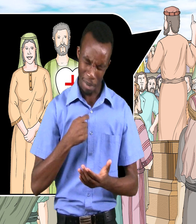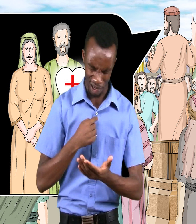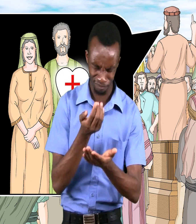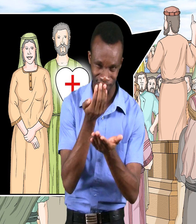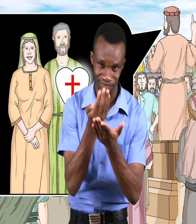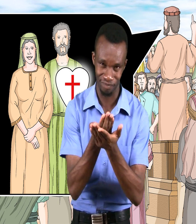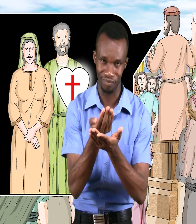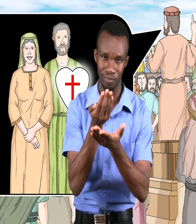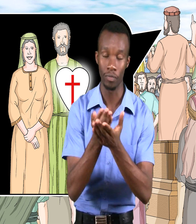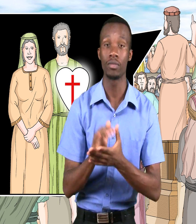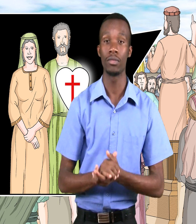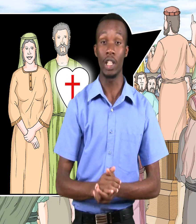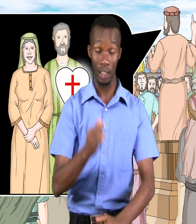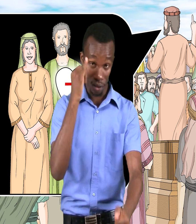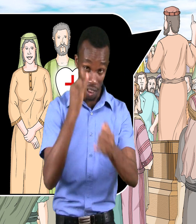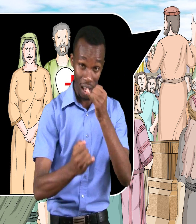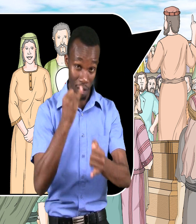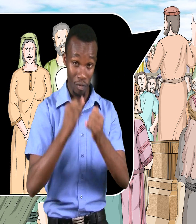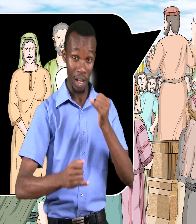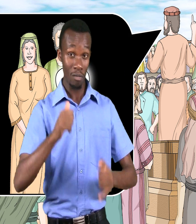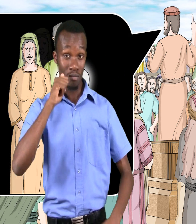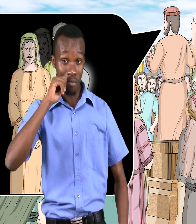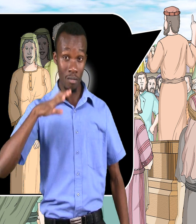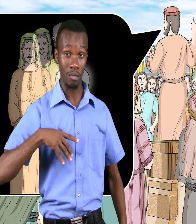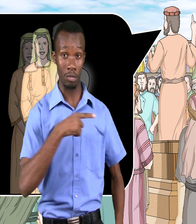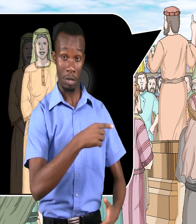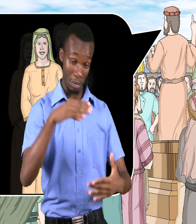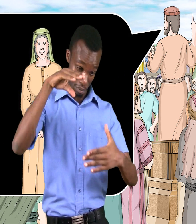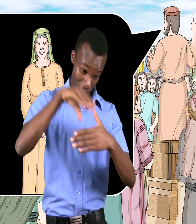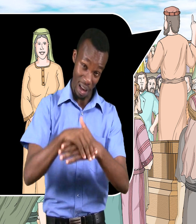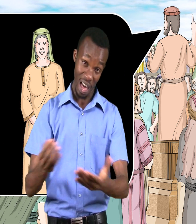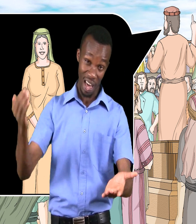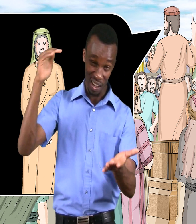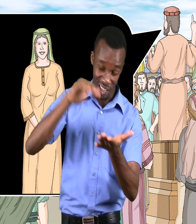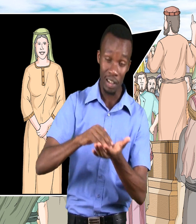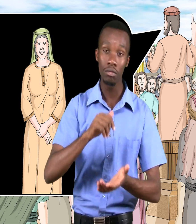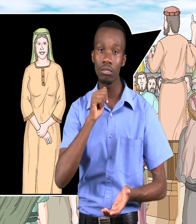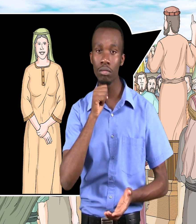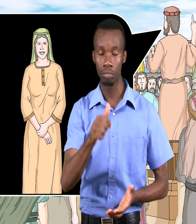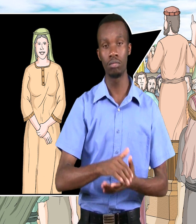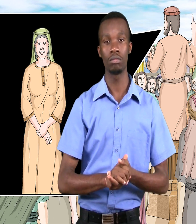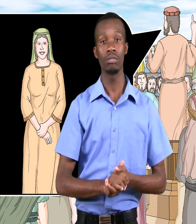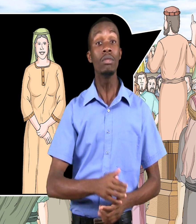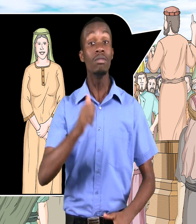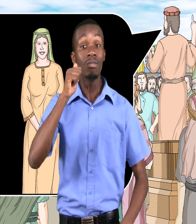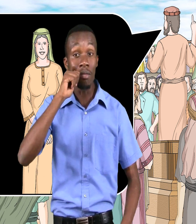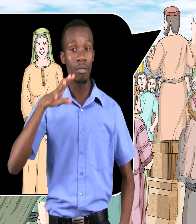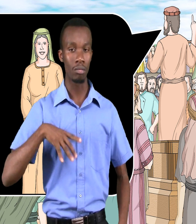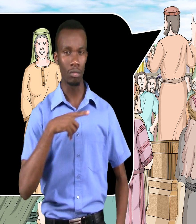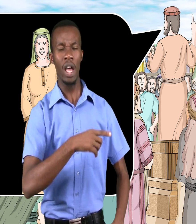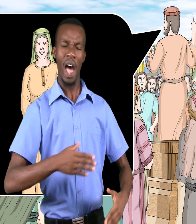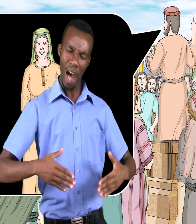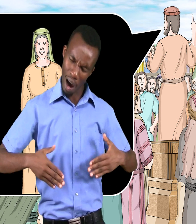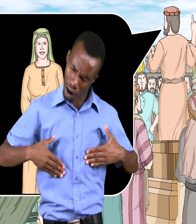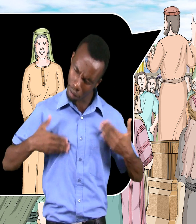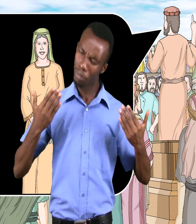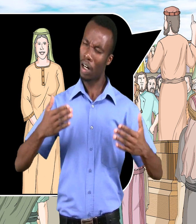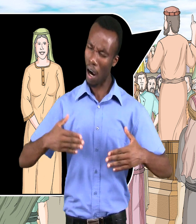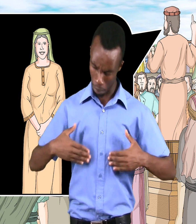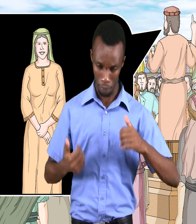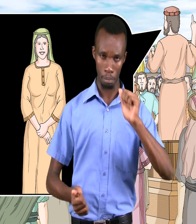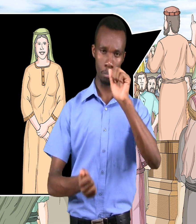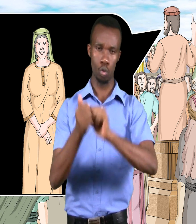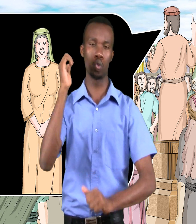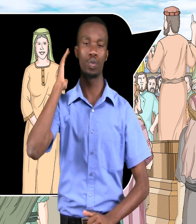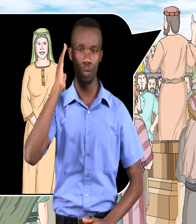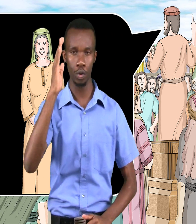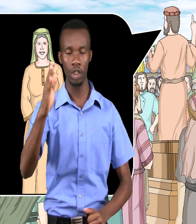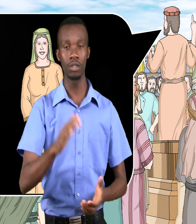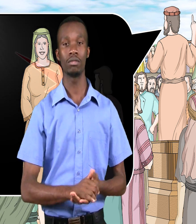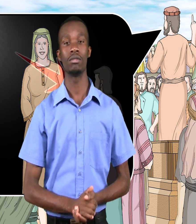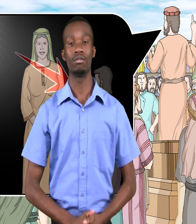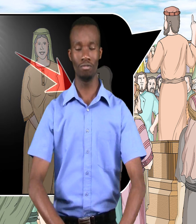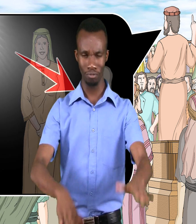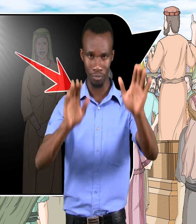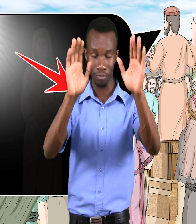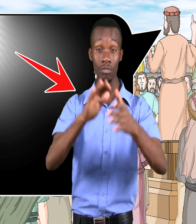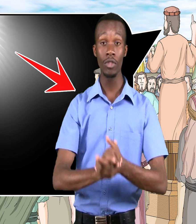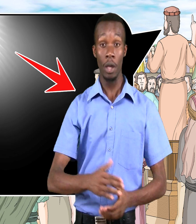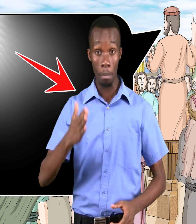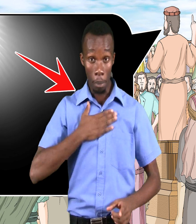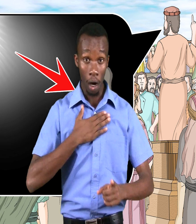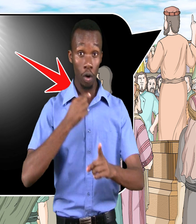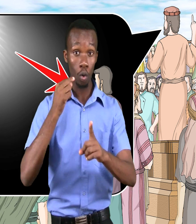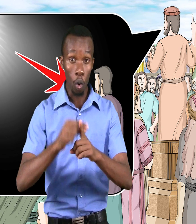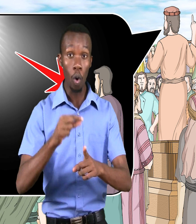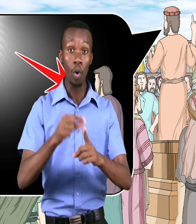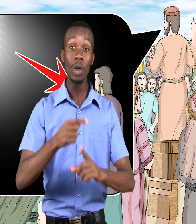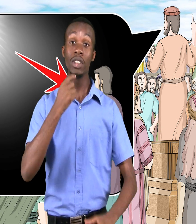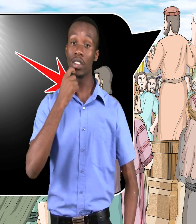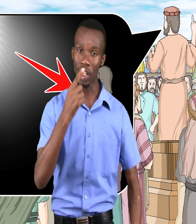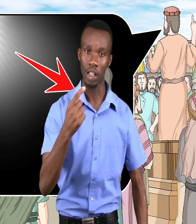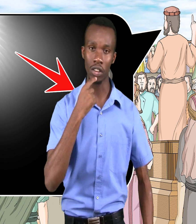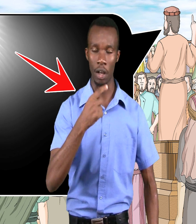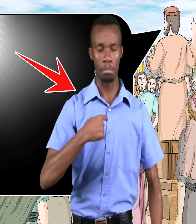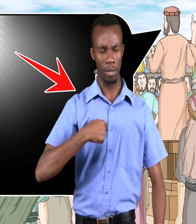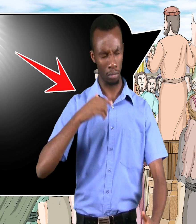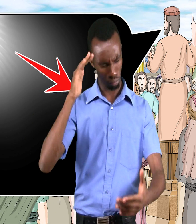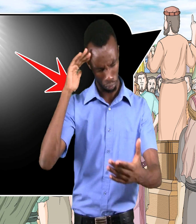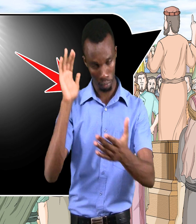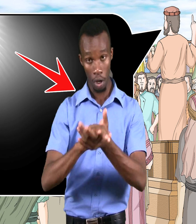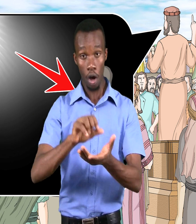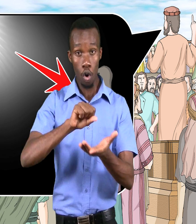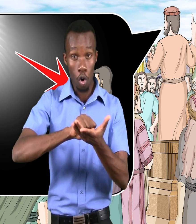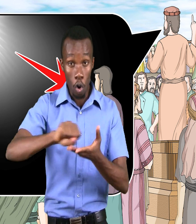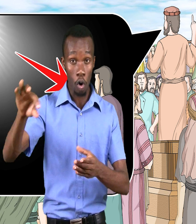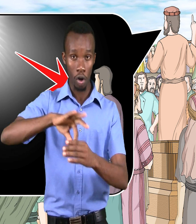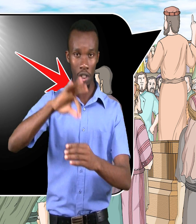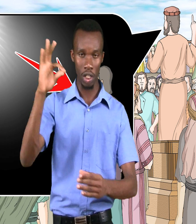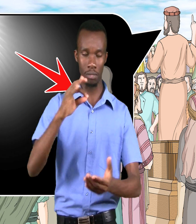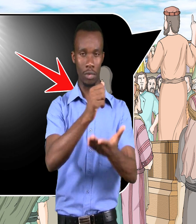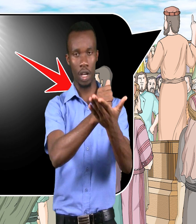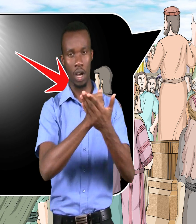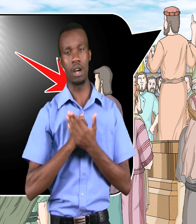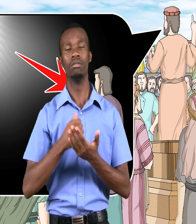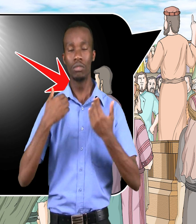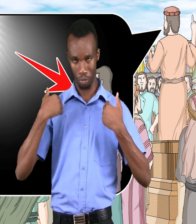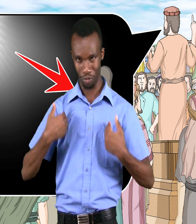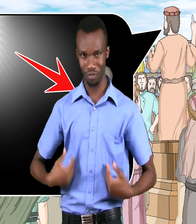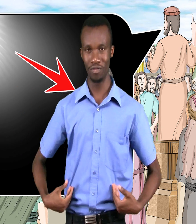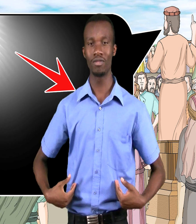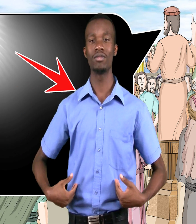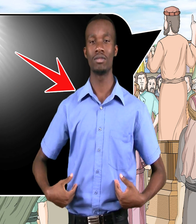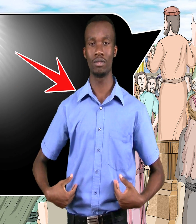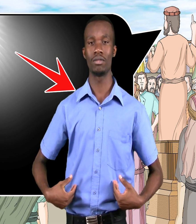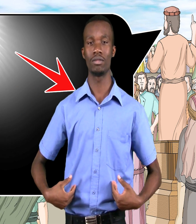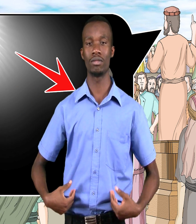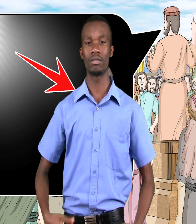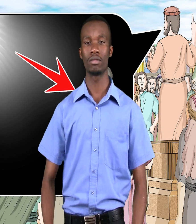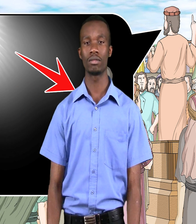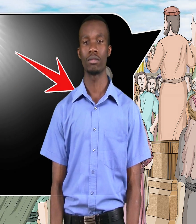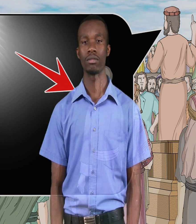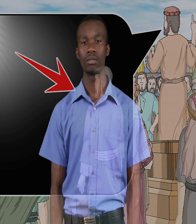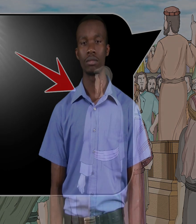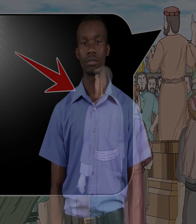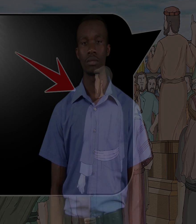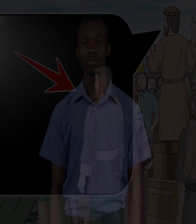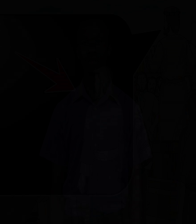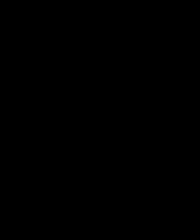In my judgment, however, she is happier if she remains as she is. And I think that I too have the Spirit of God.